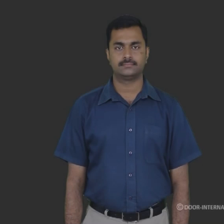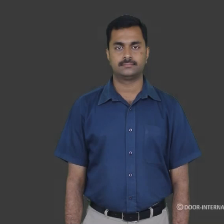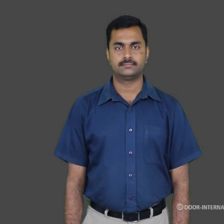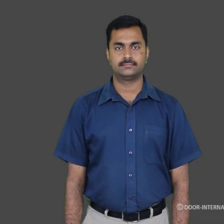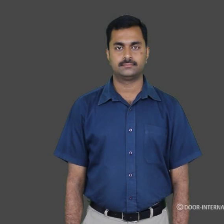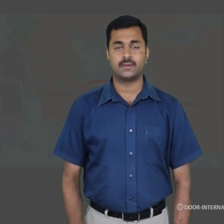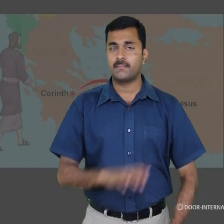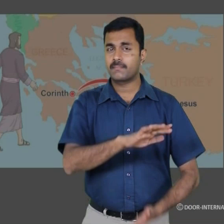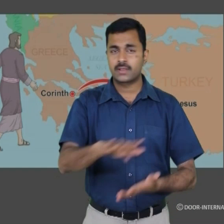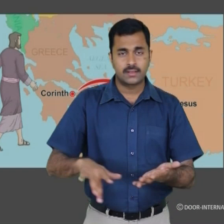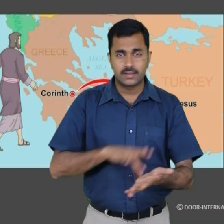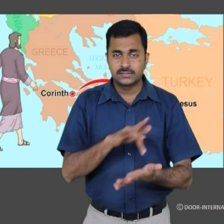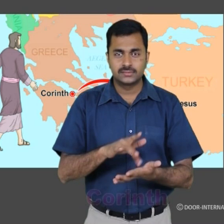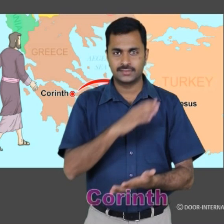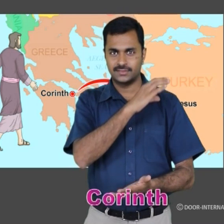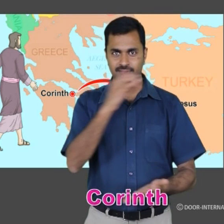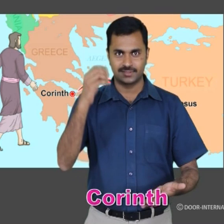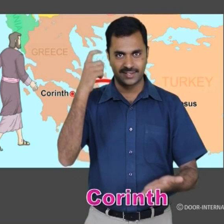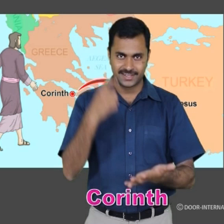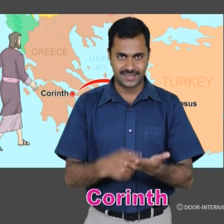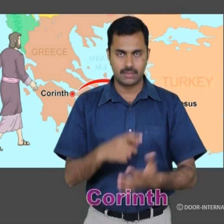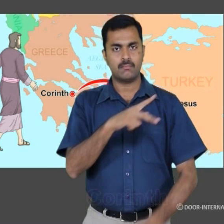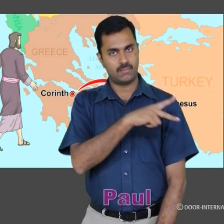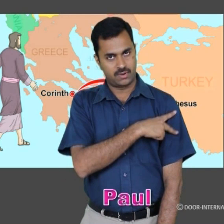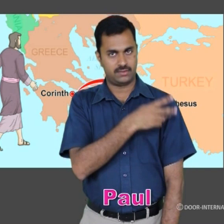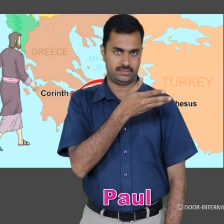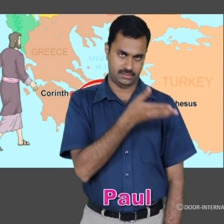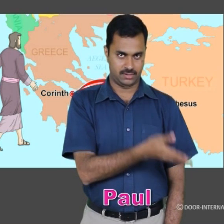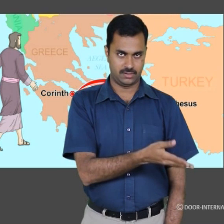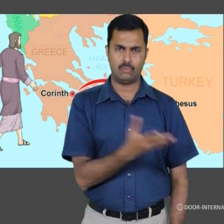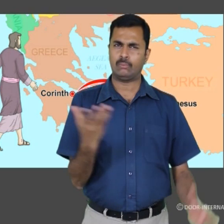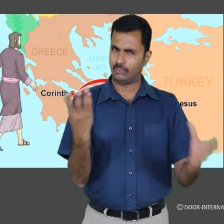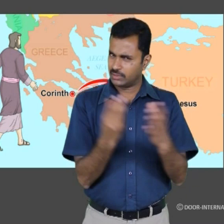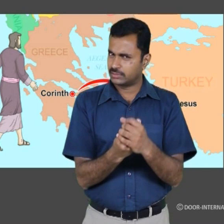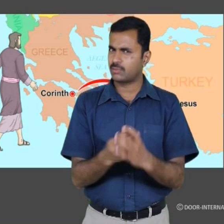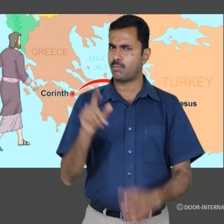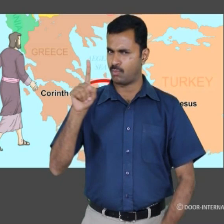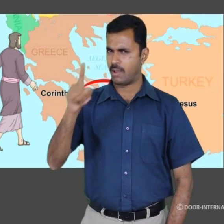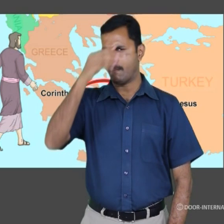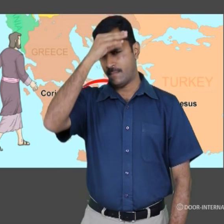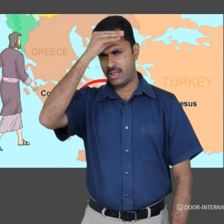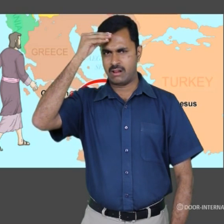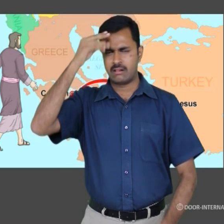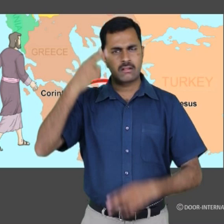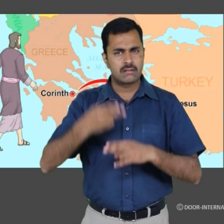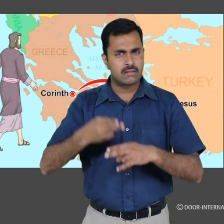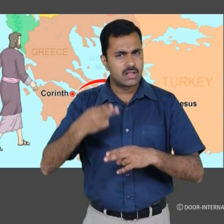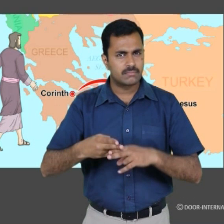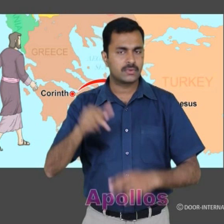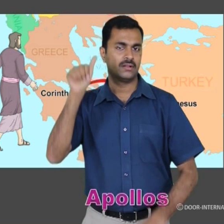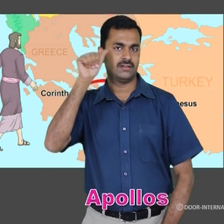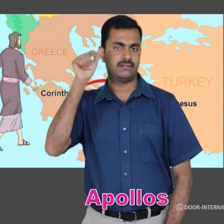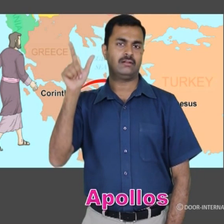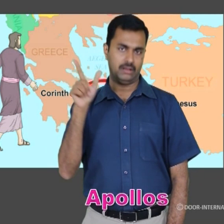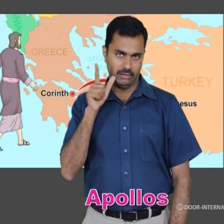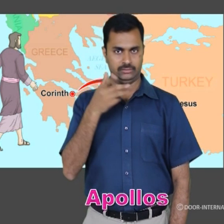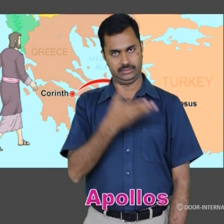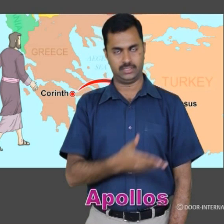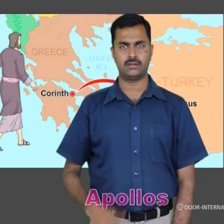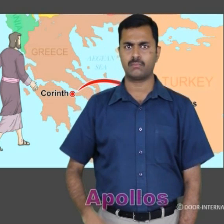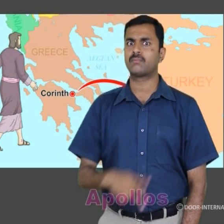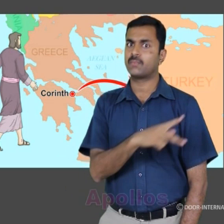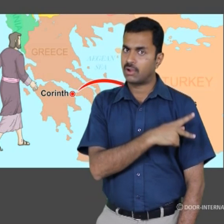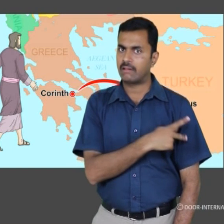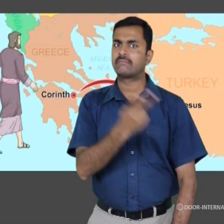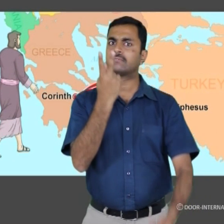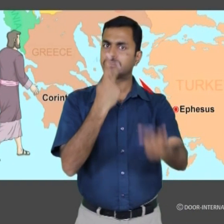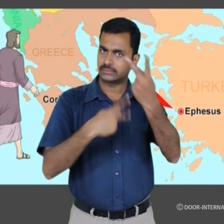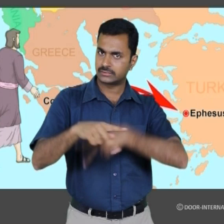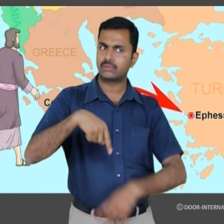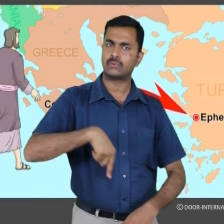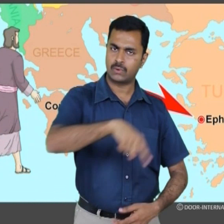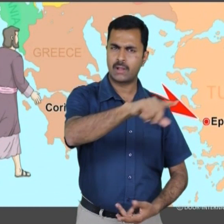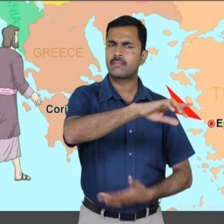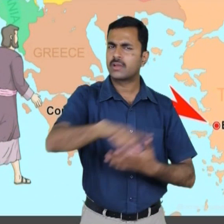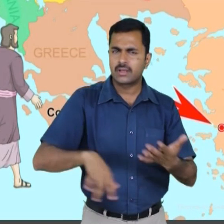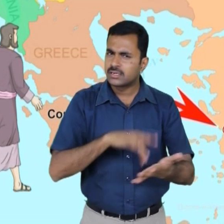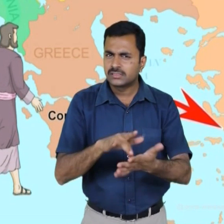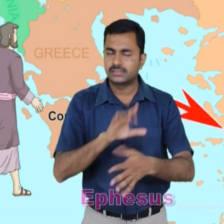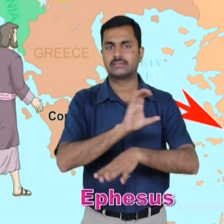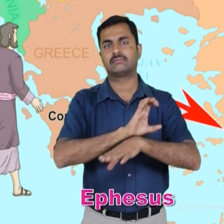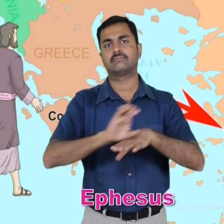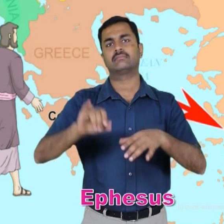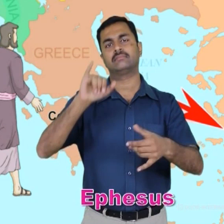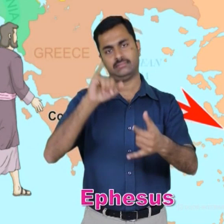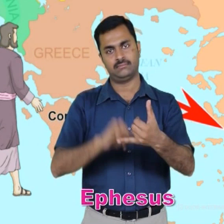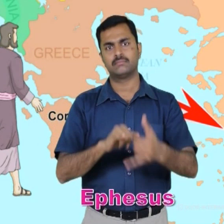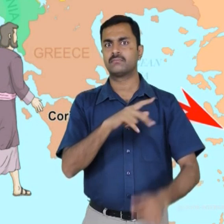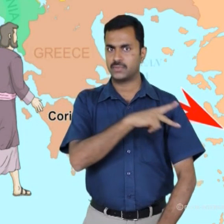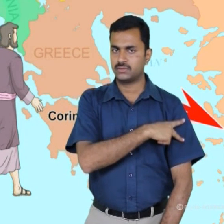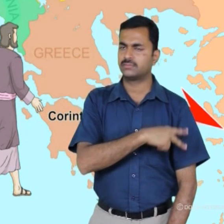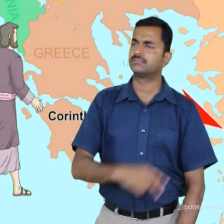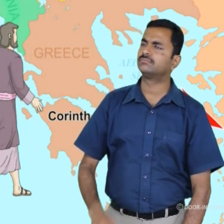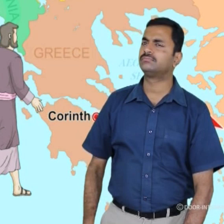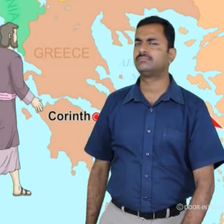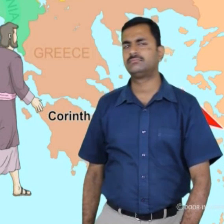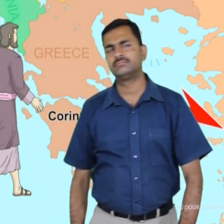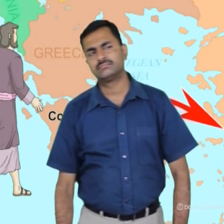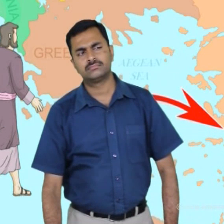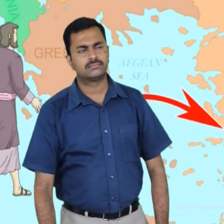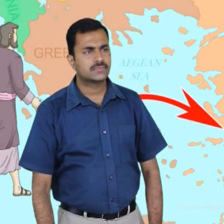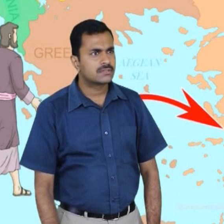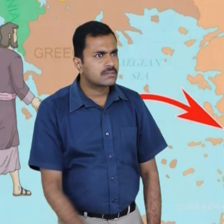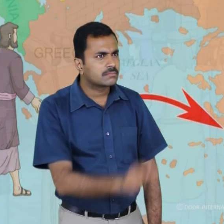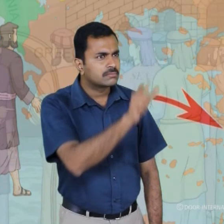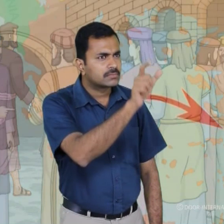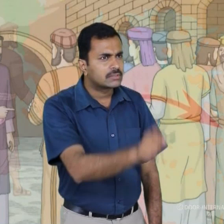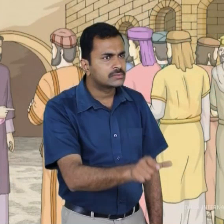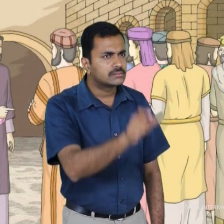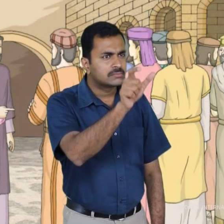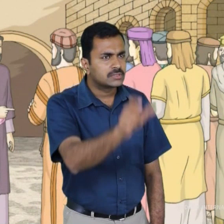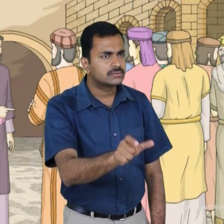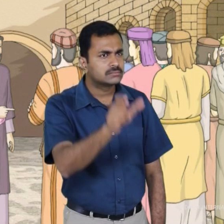While Apollos was at Corinth, Paul passed through the interior and came to Ephesus.